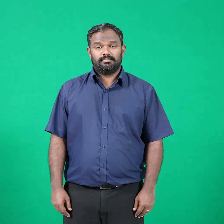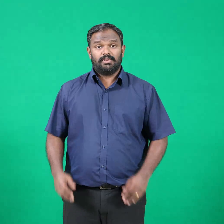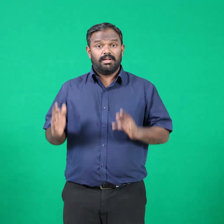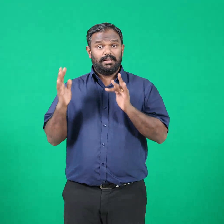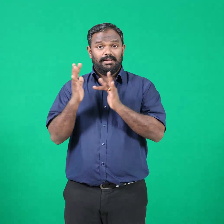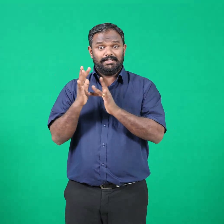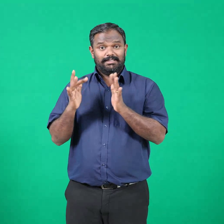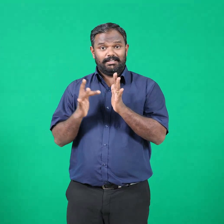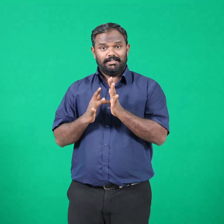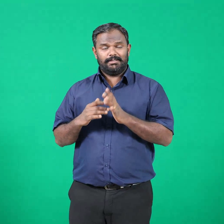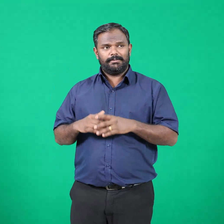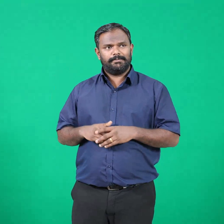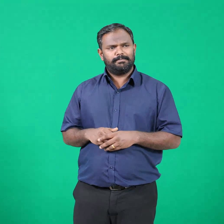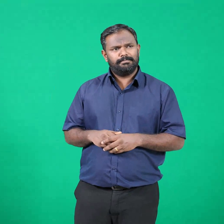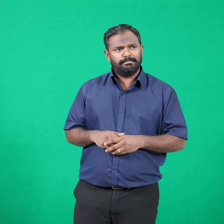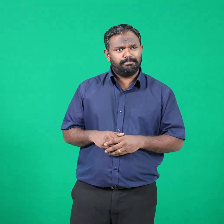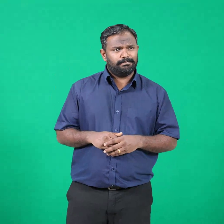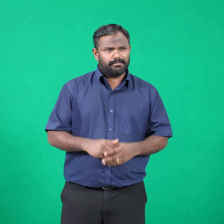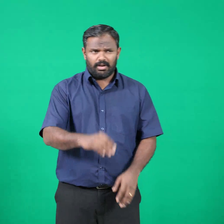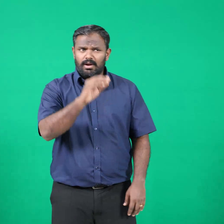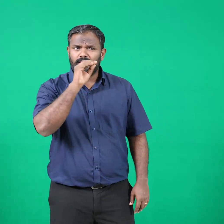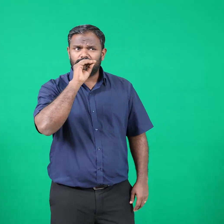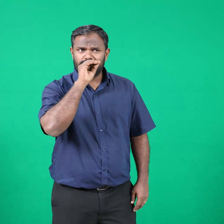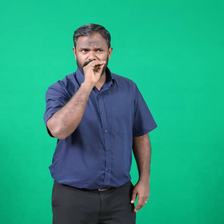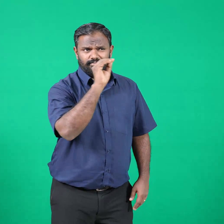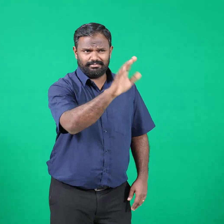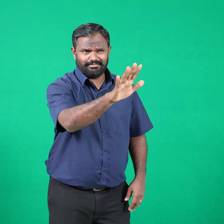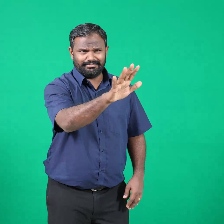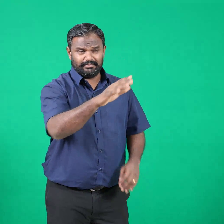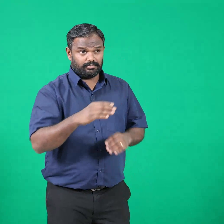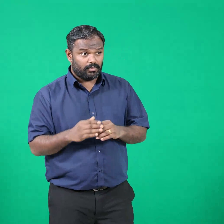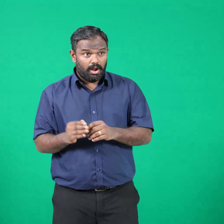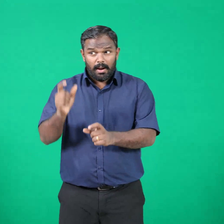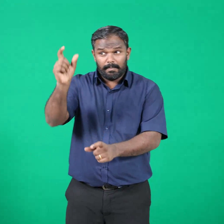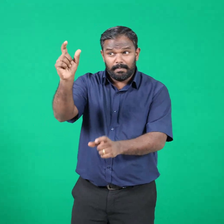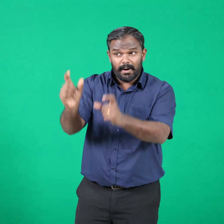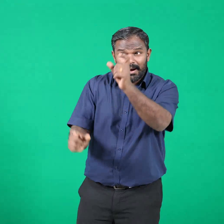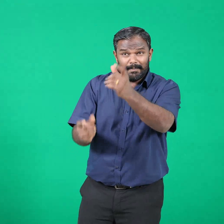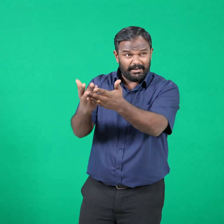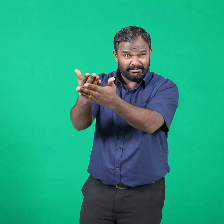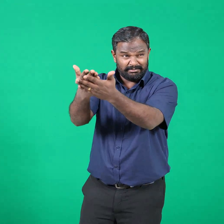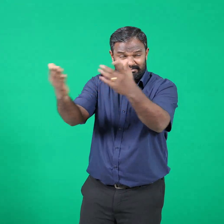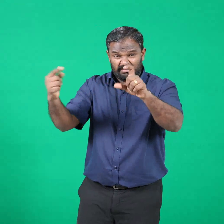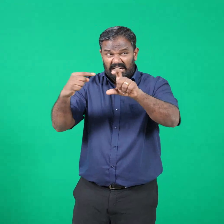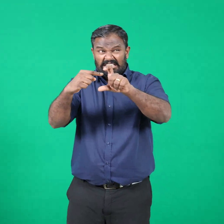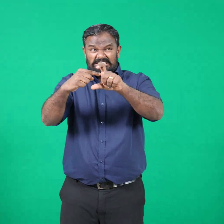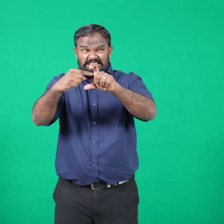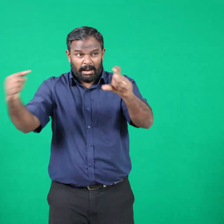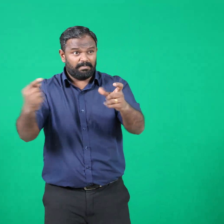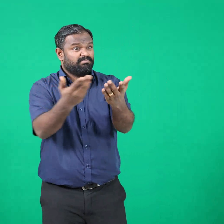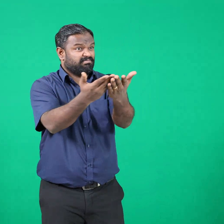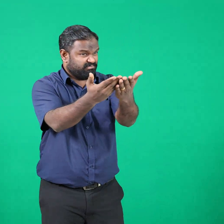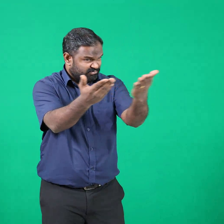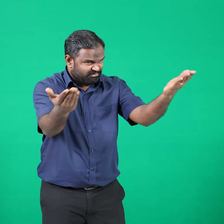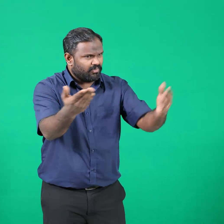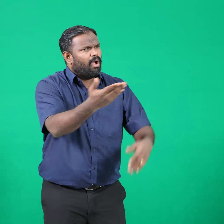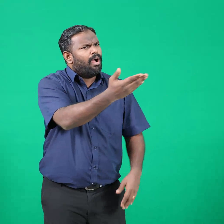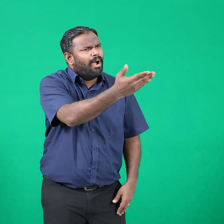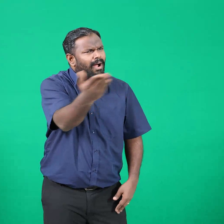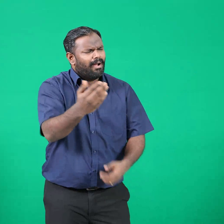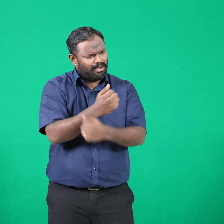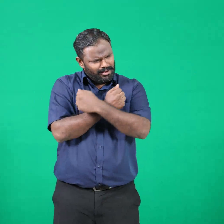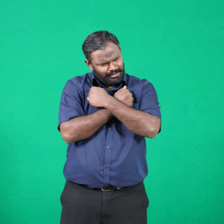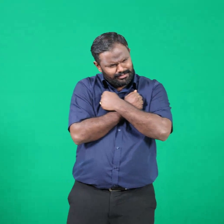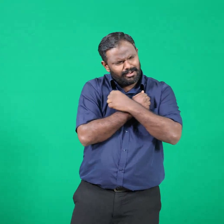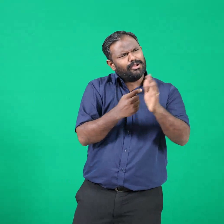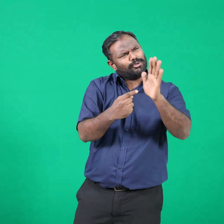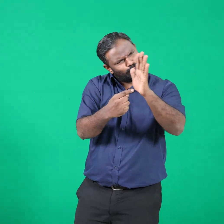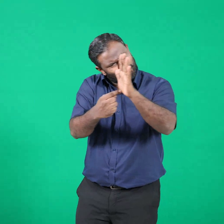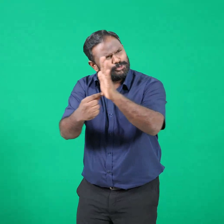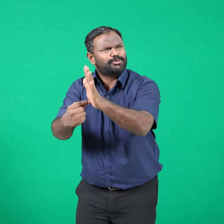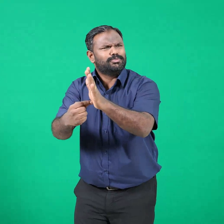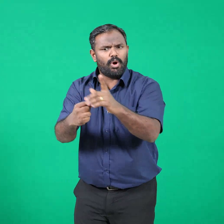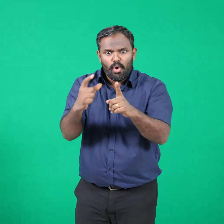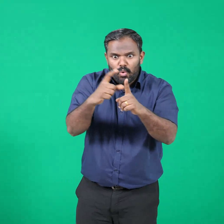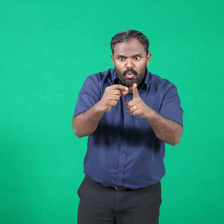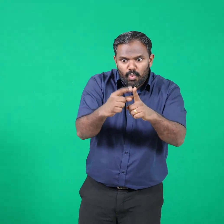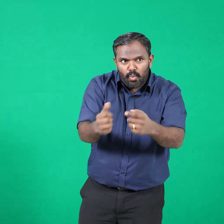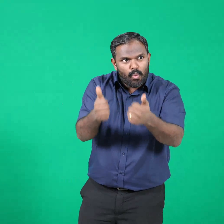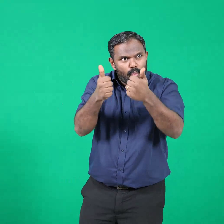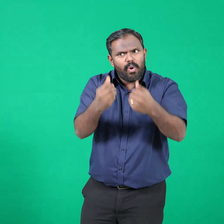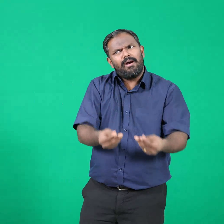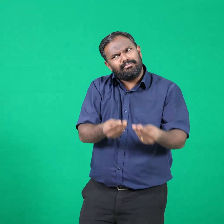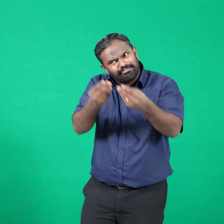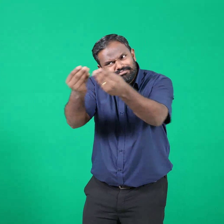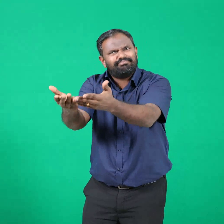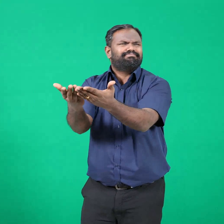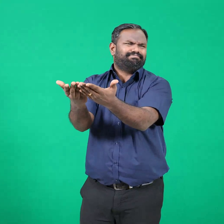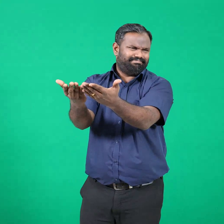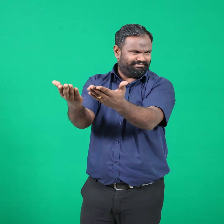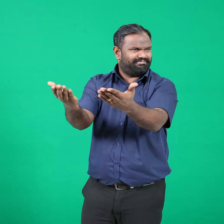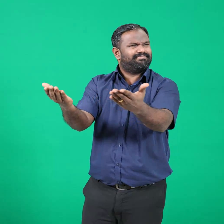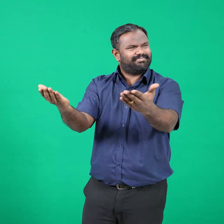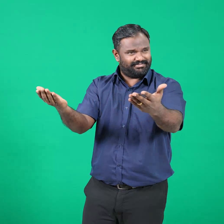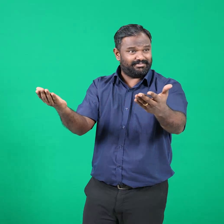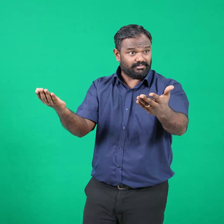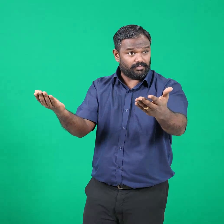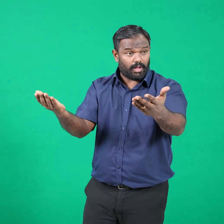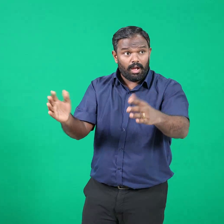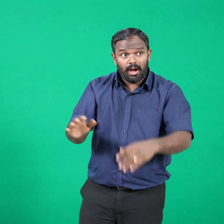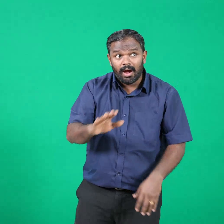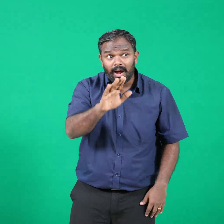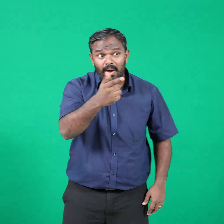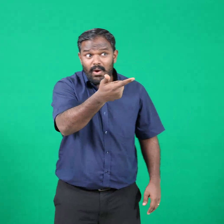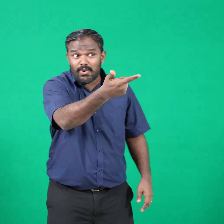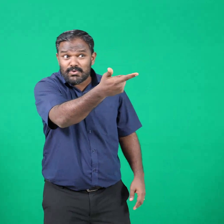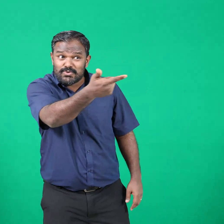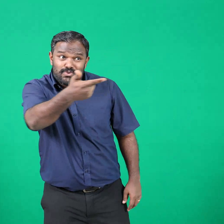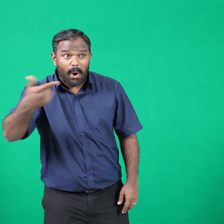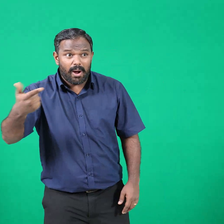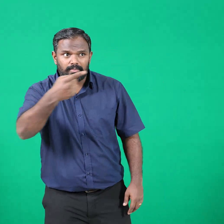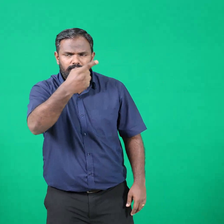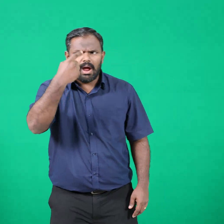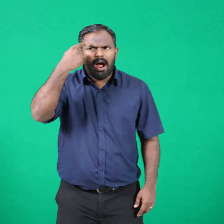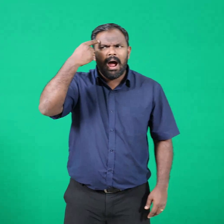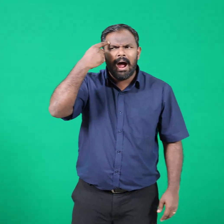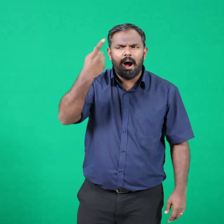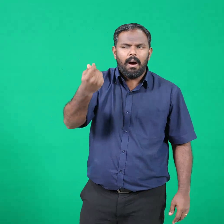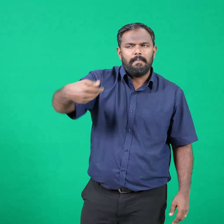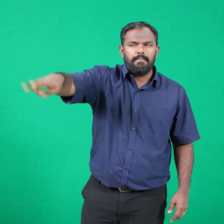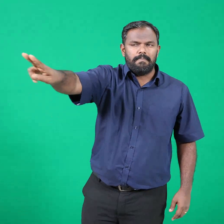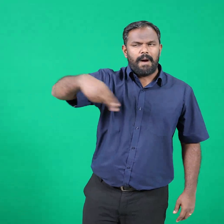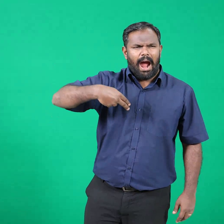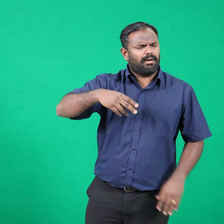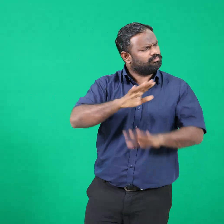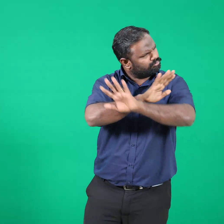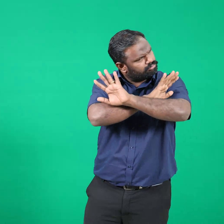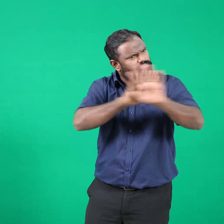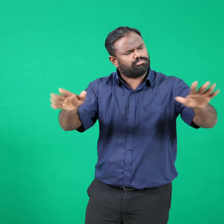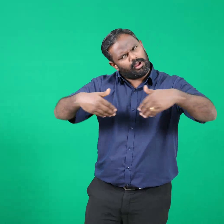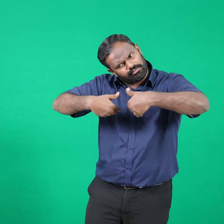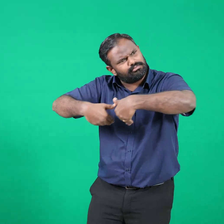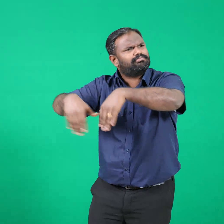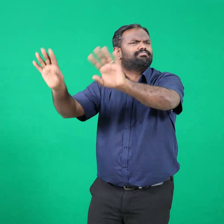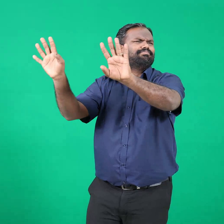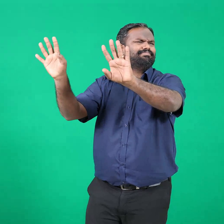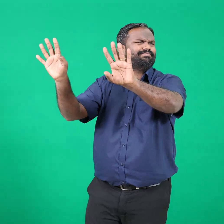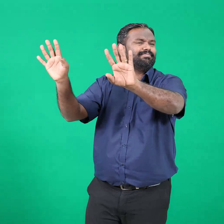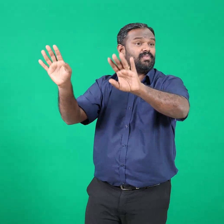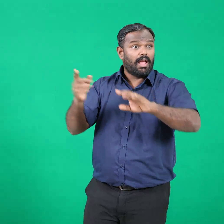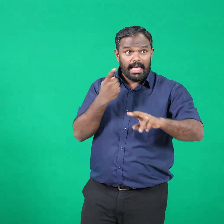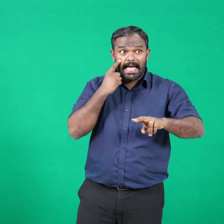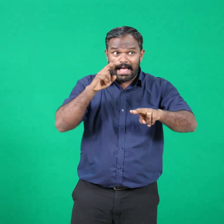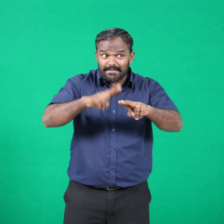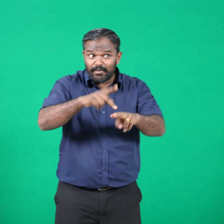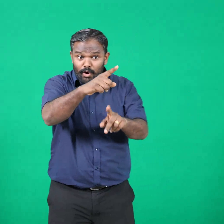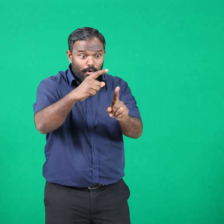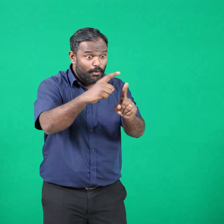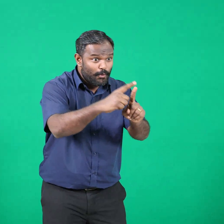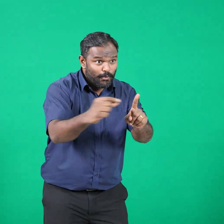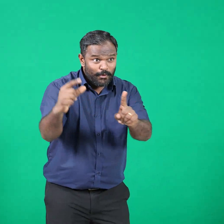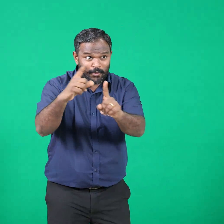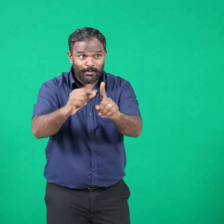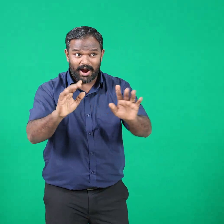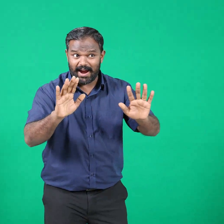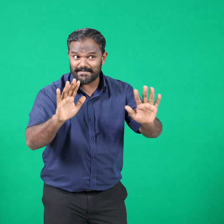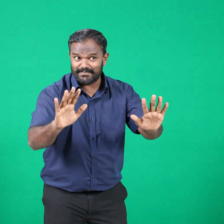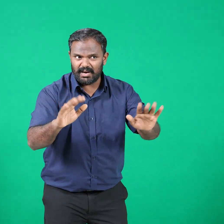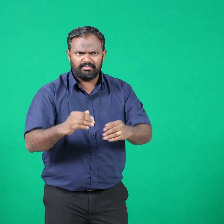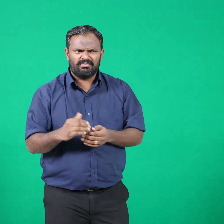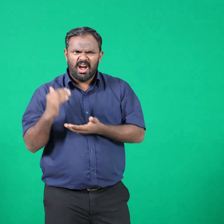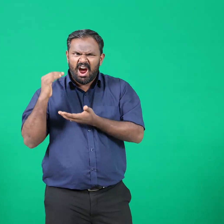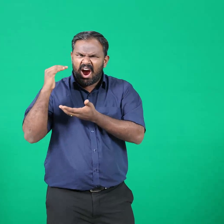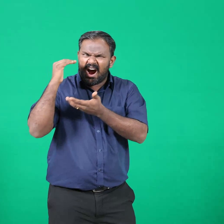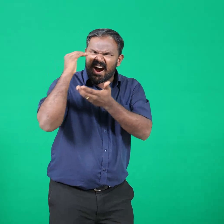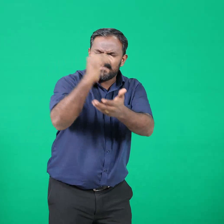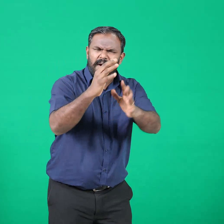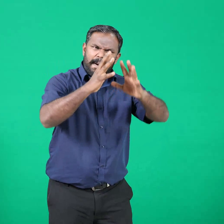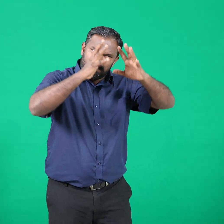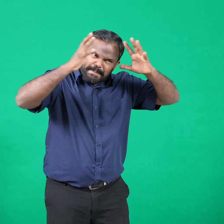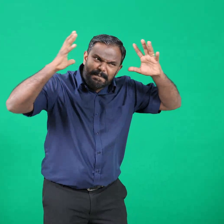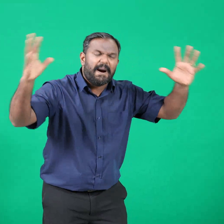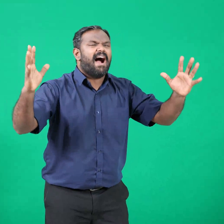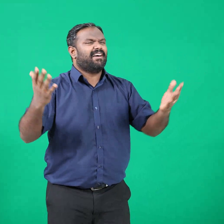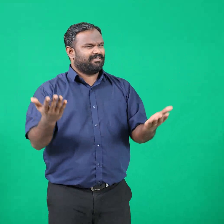But love your enemies, do good to them, and lend to them, expecting nothing in return.